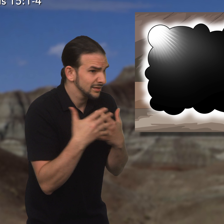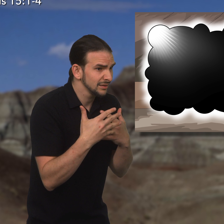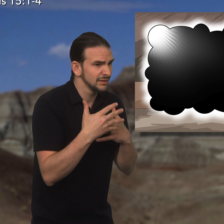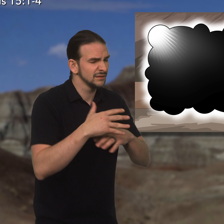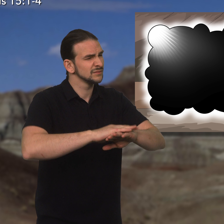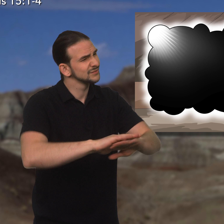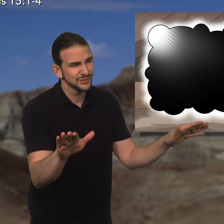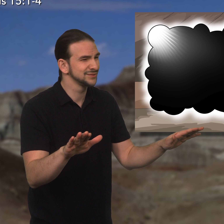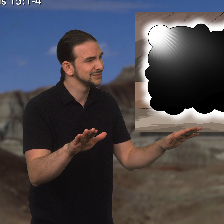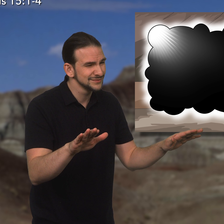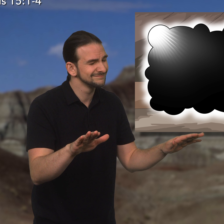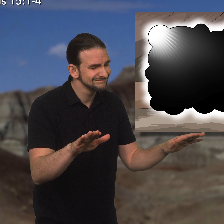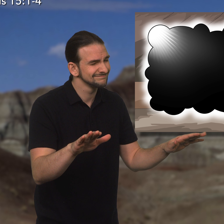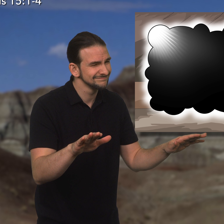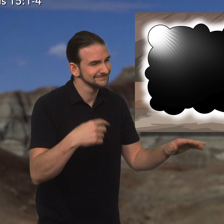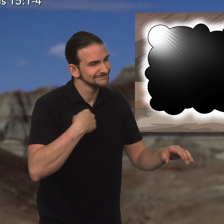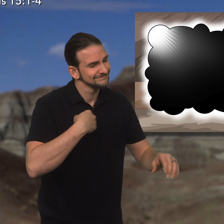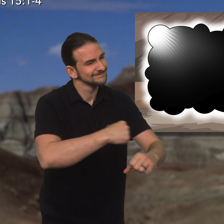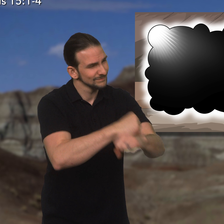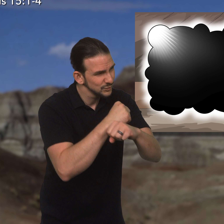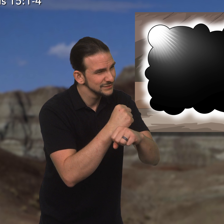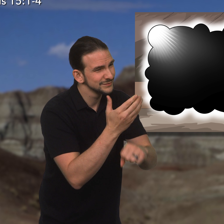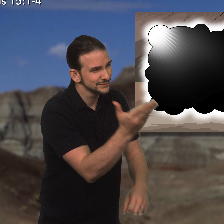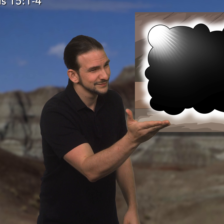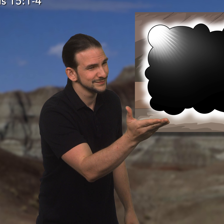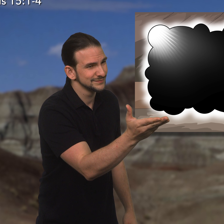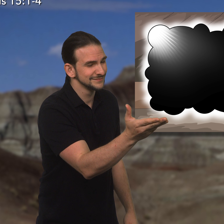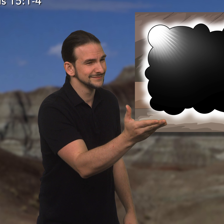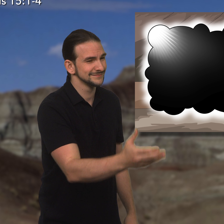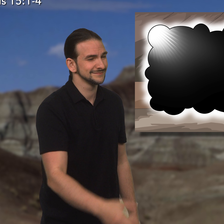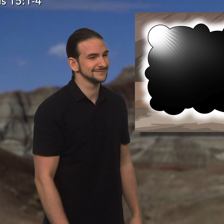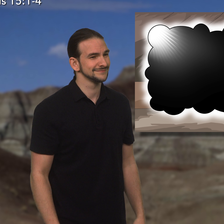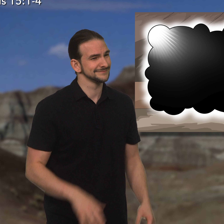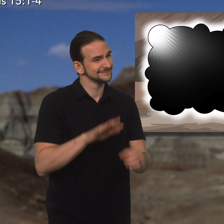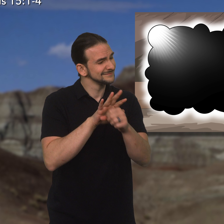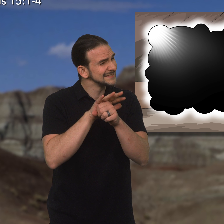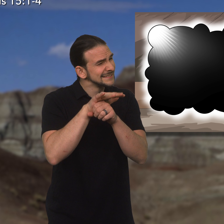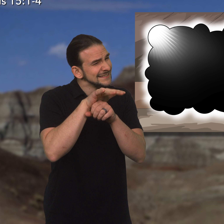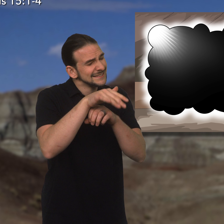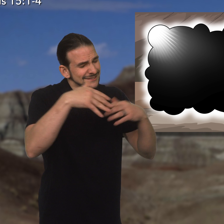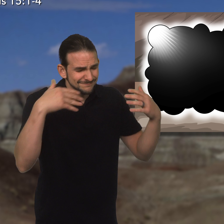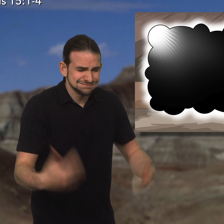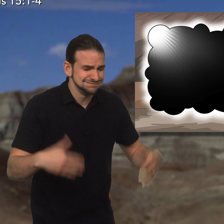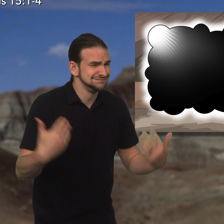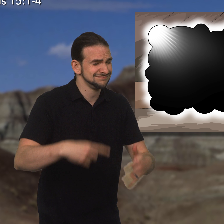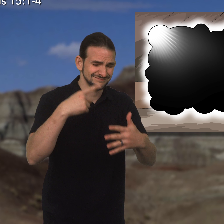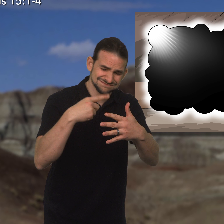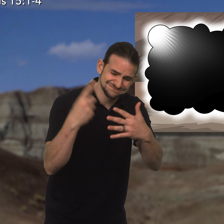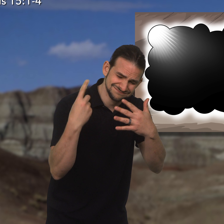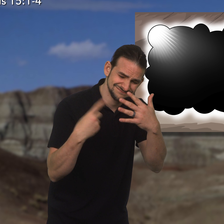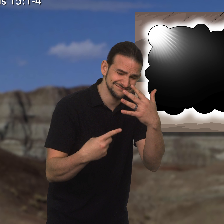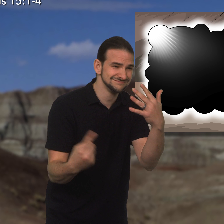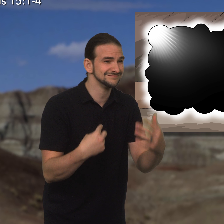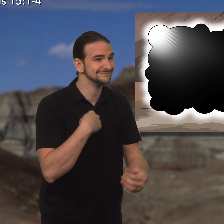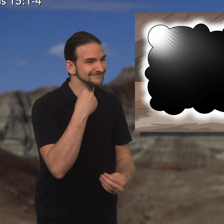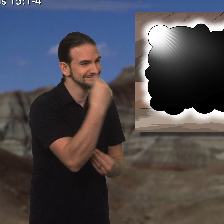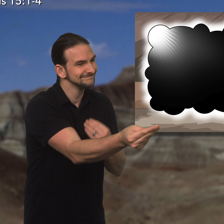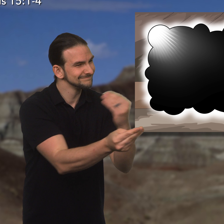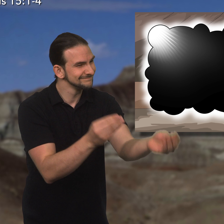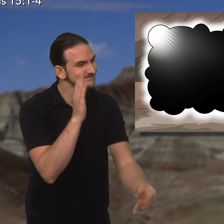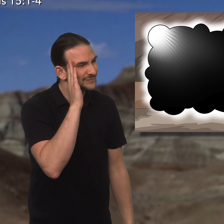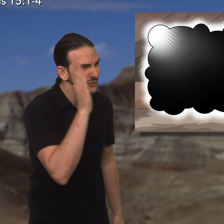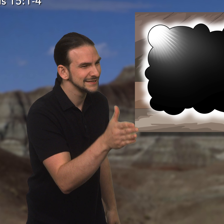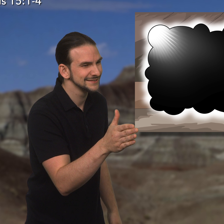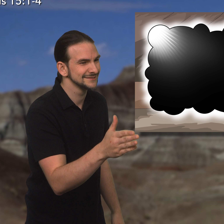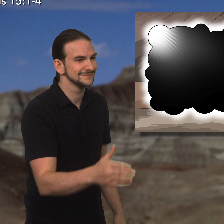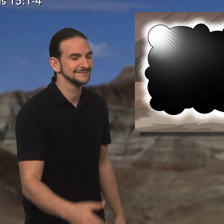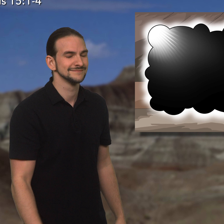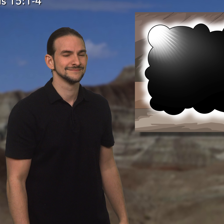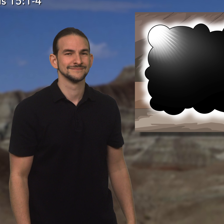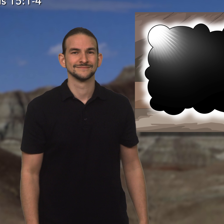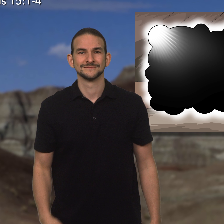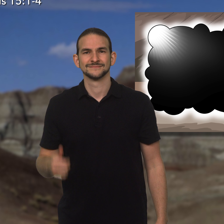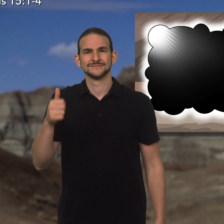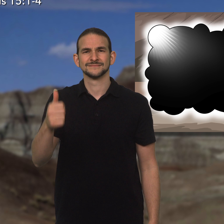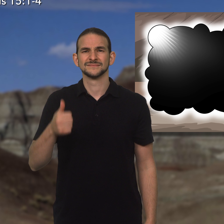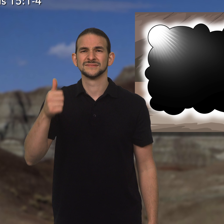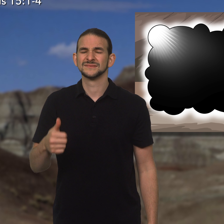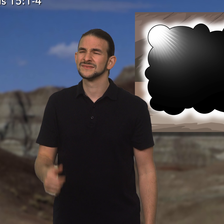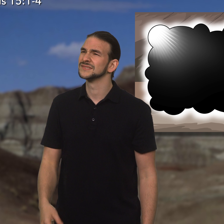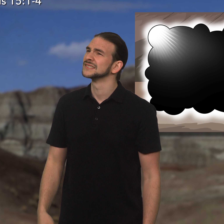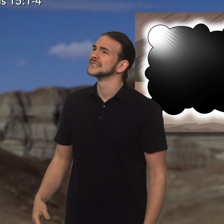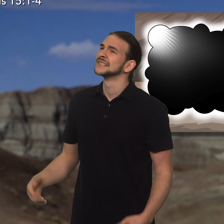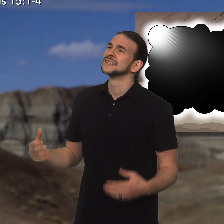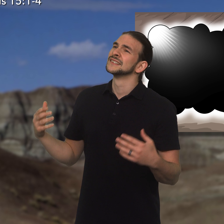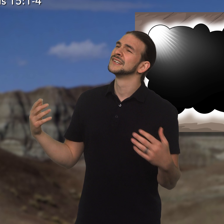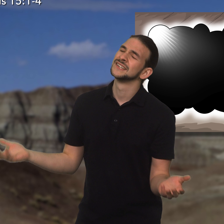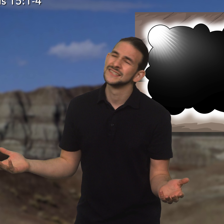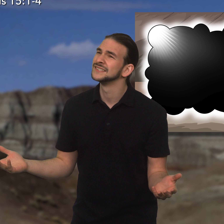I am your shield, your very great reward.”